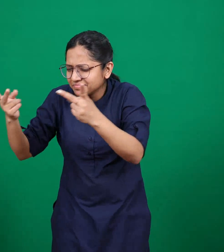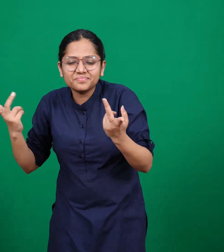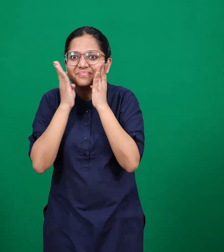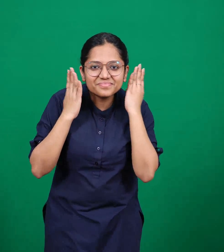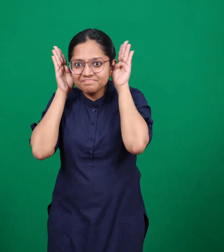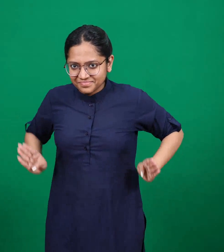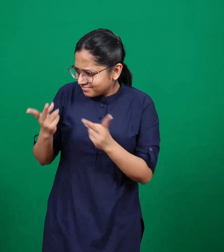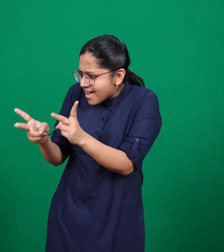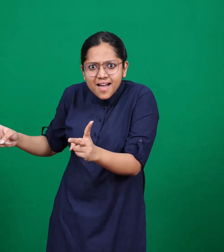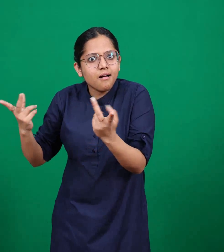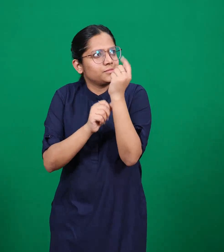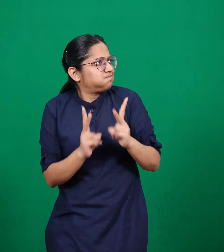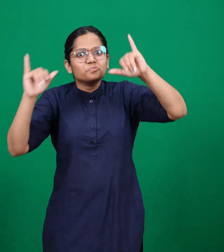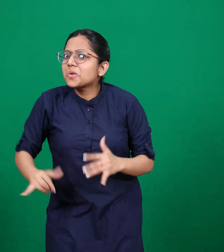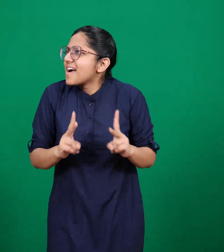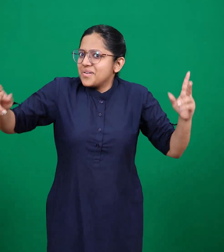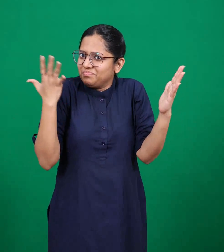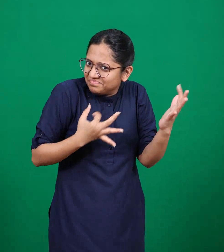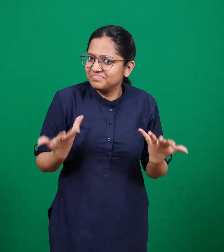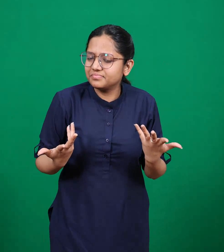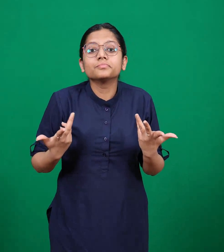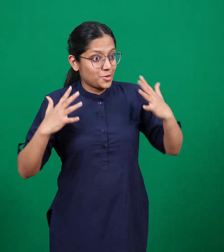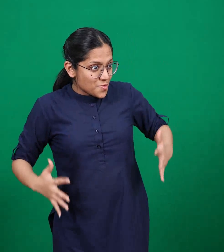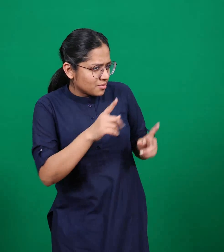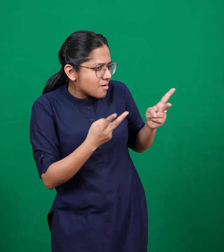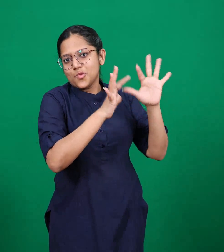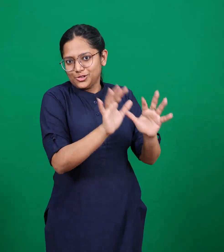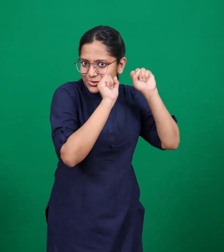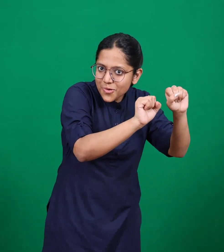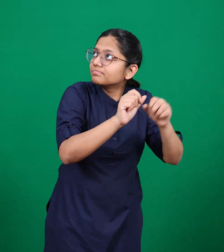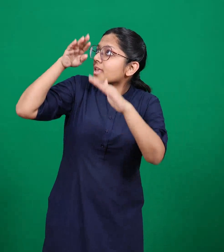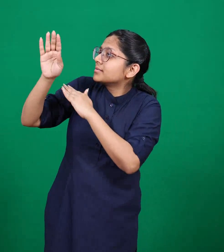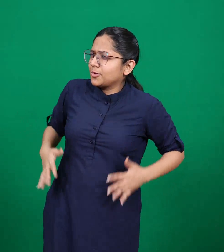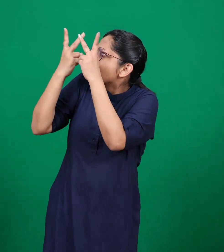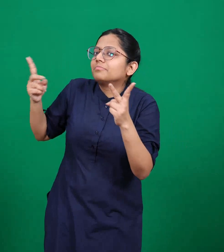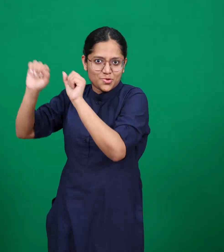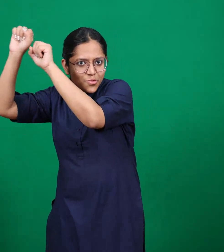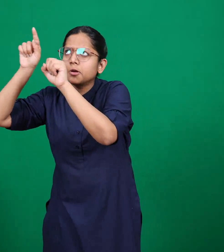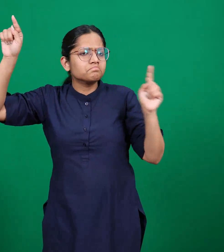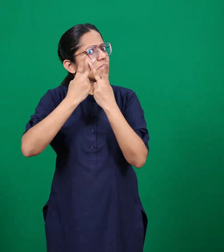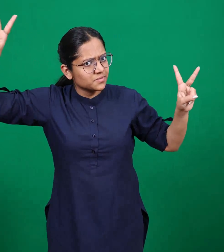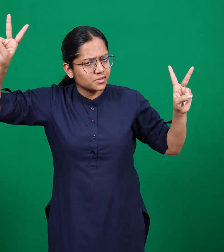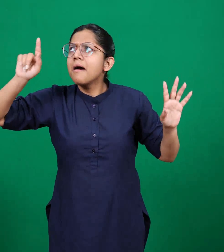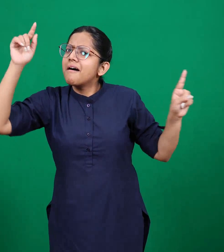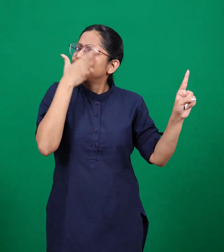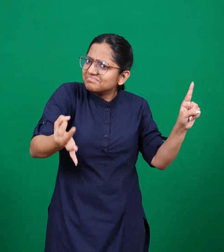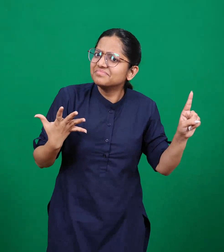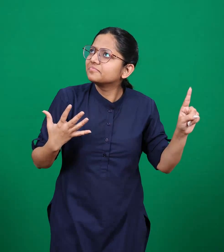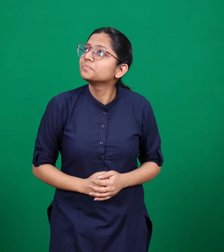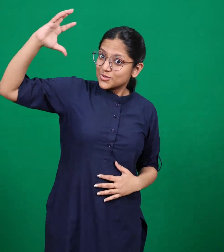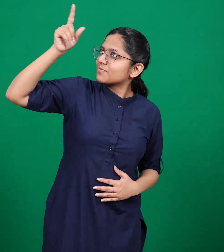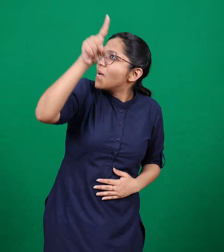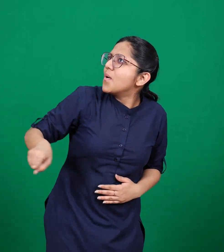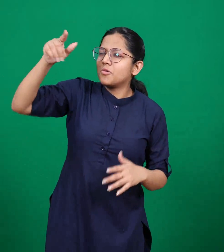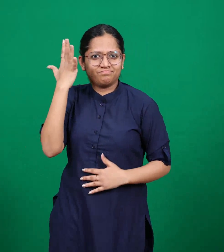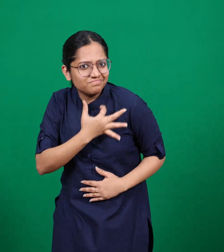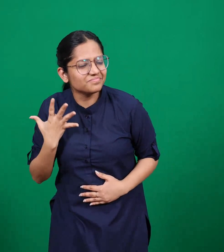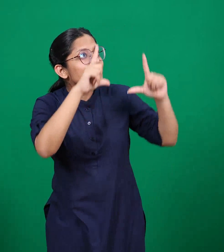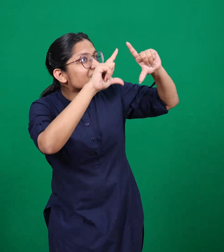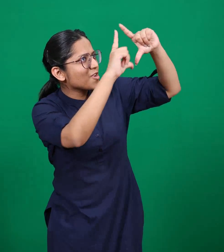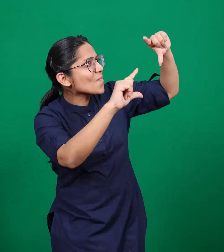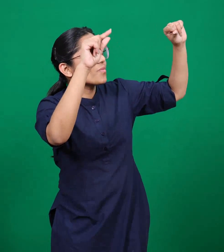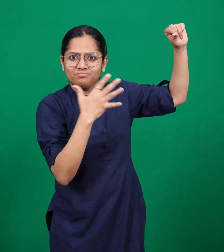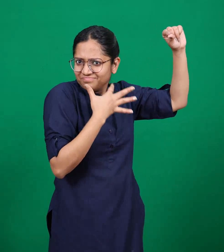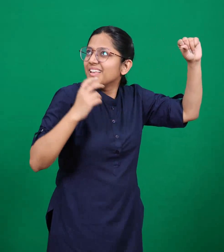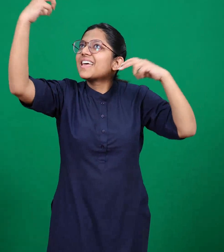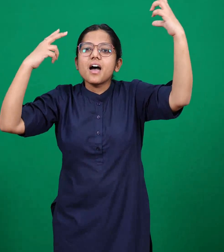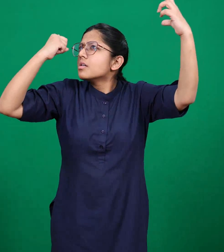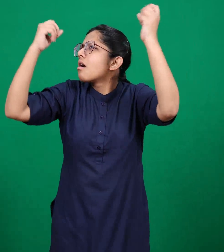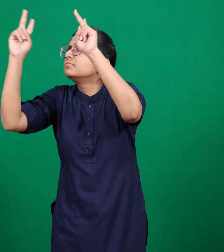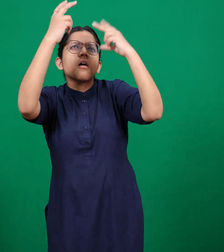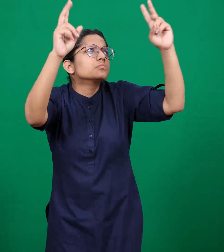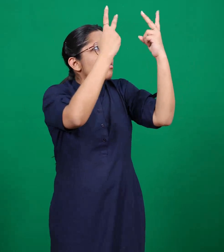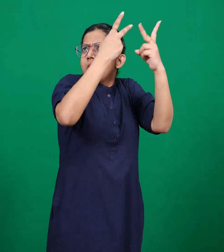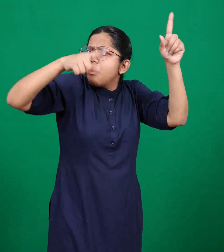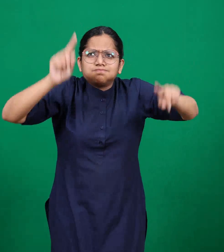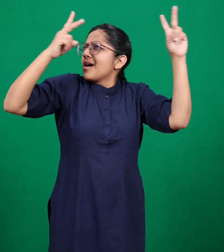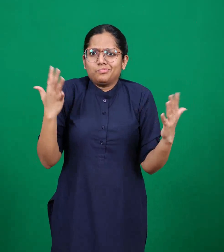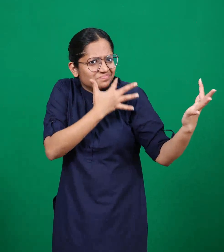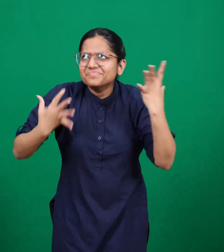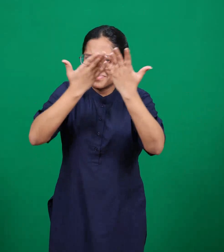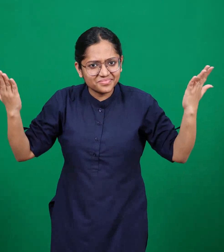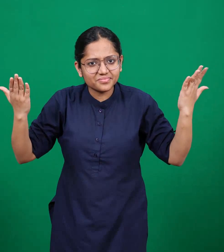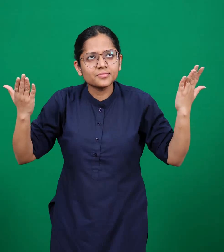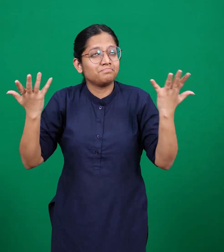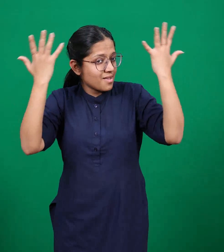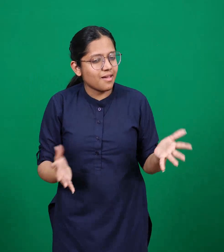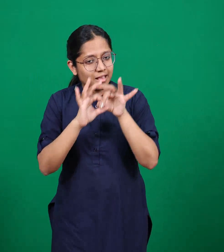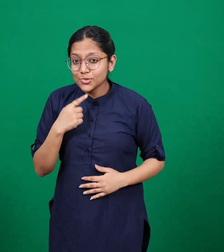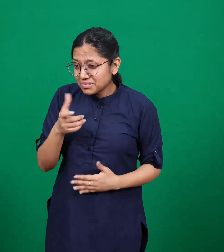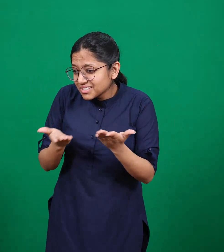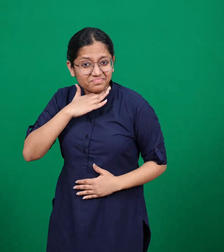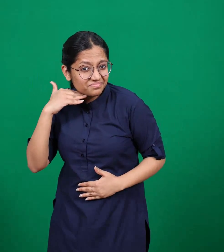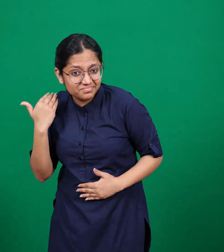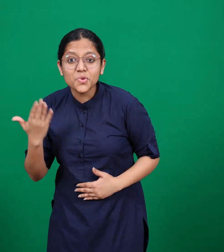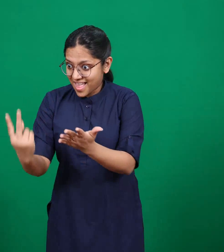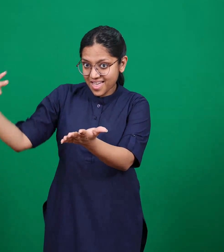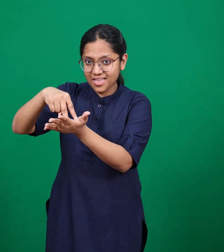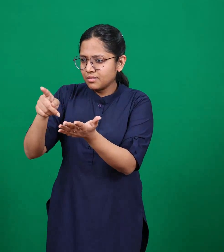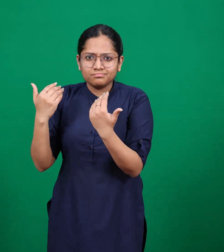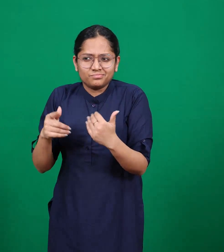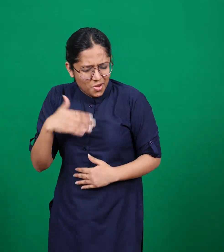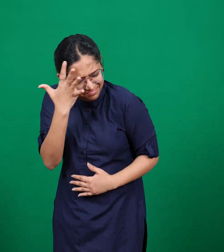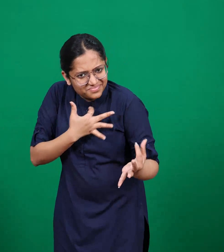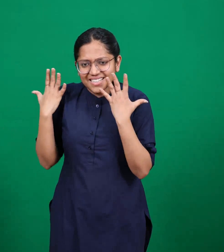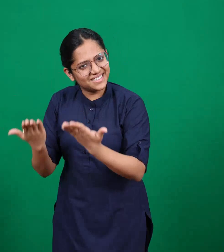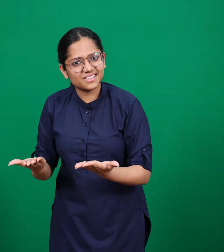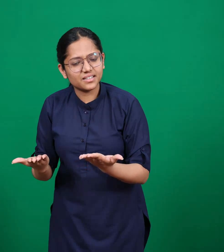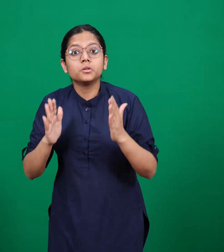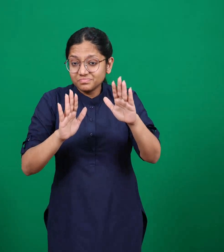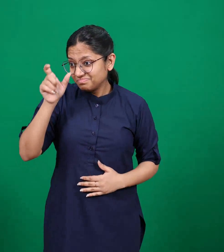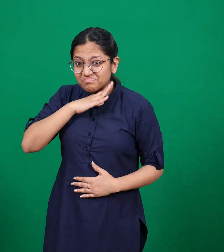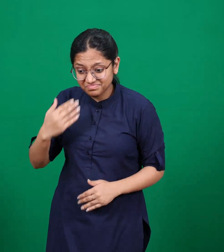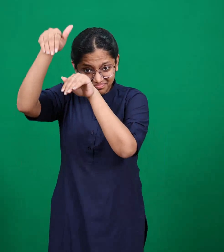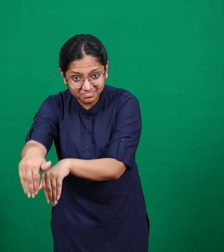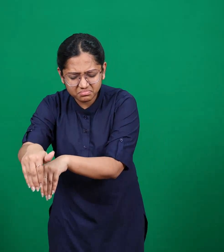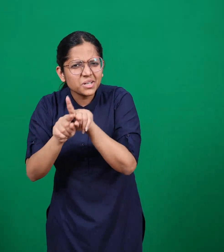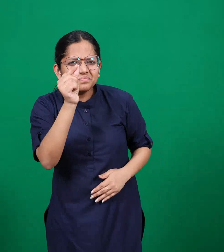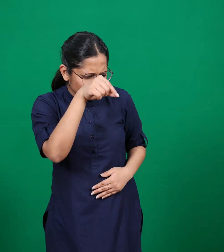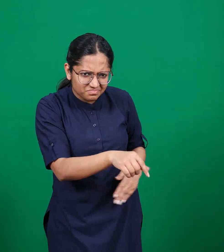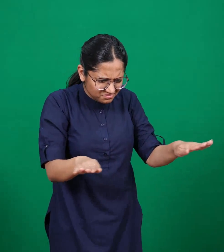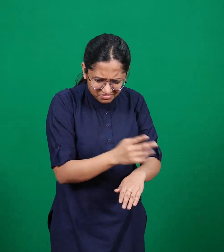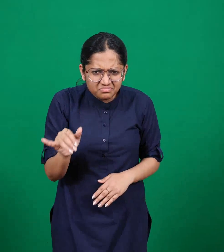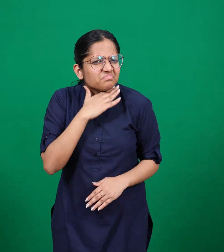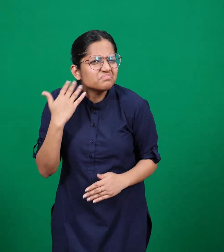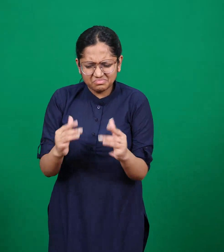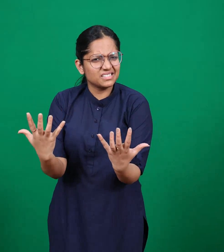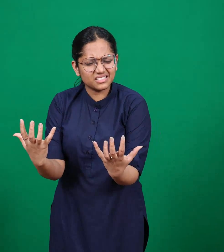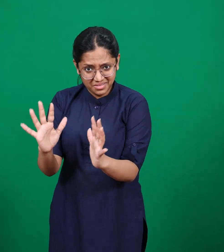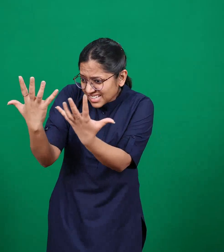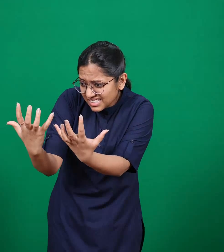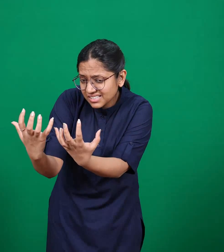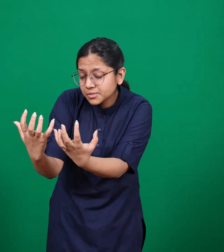But the splendor of the heavenly bodies is of one degree, and the splendor of the earthly bodies is of another. The sun has one degree of splendor, the moon another, and the stars another; and star differs from star in splendor.